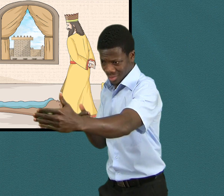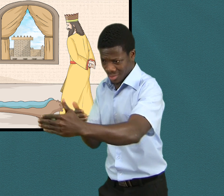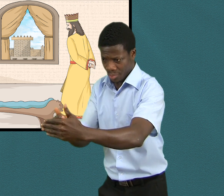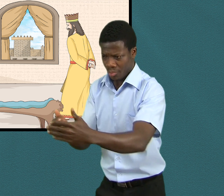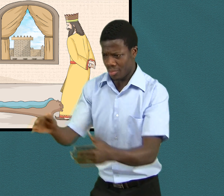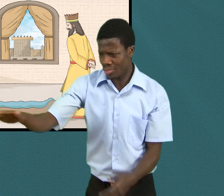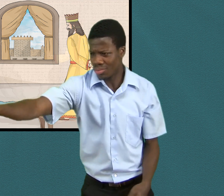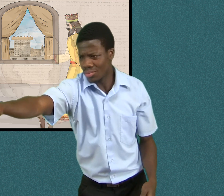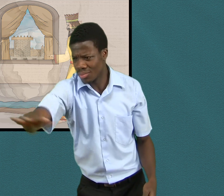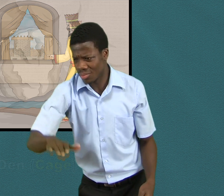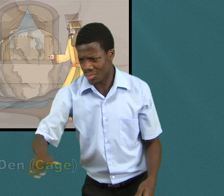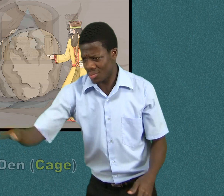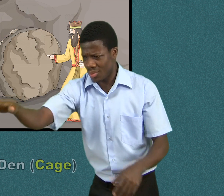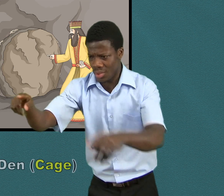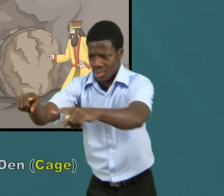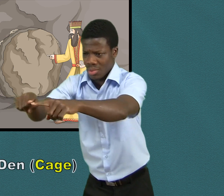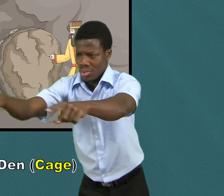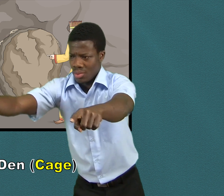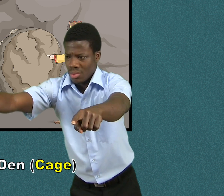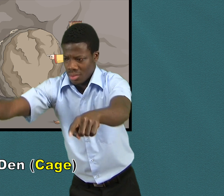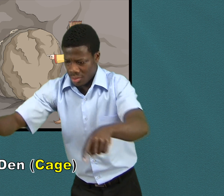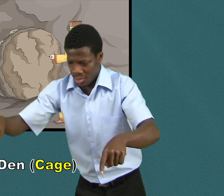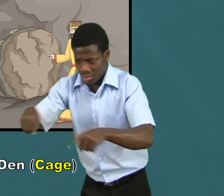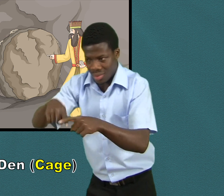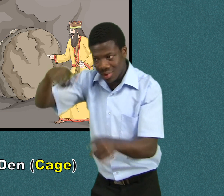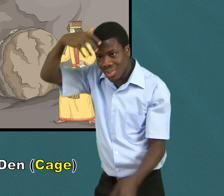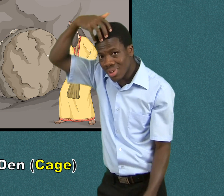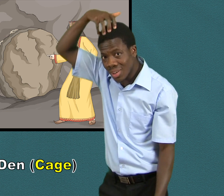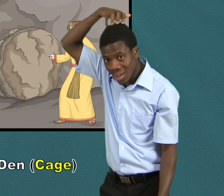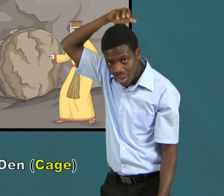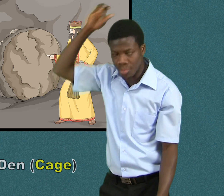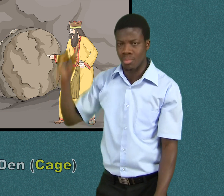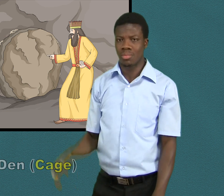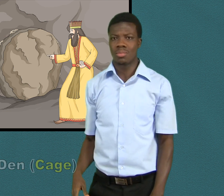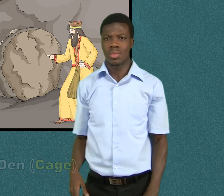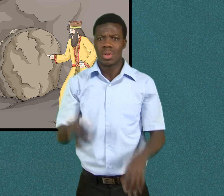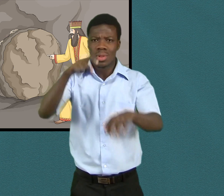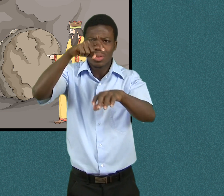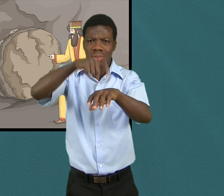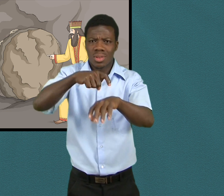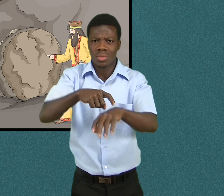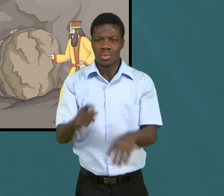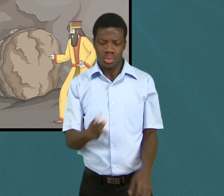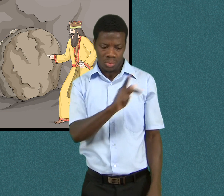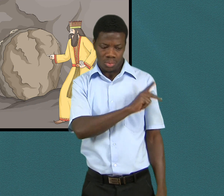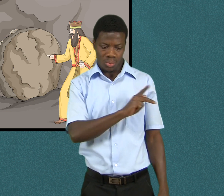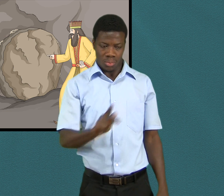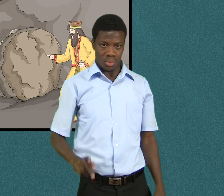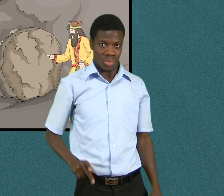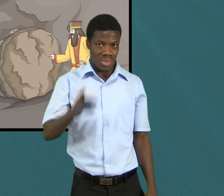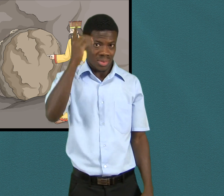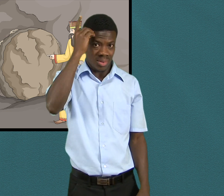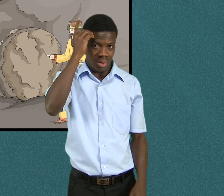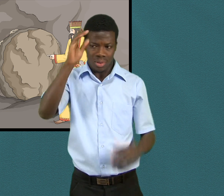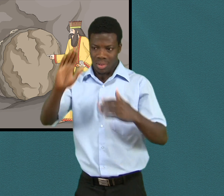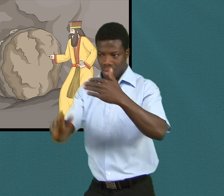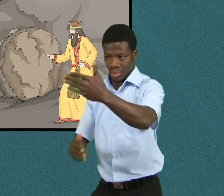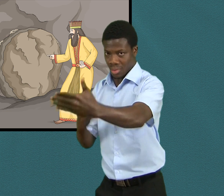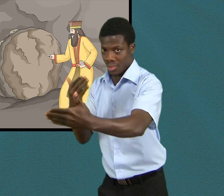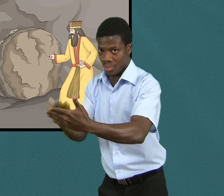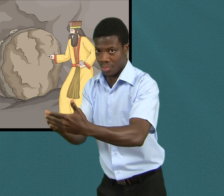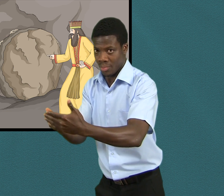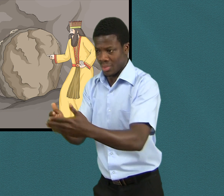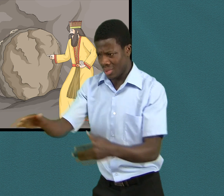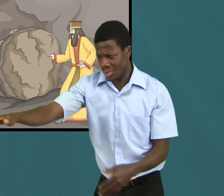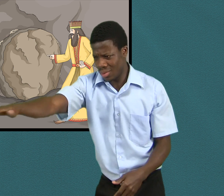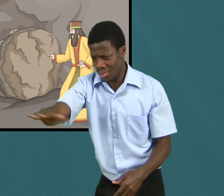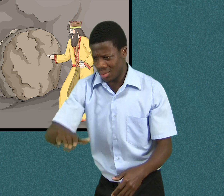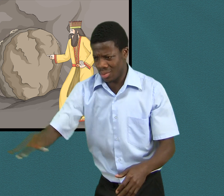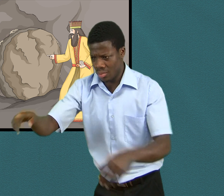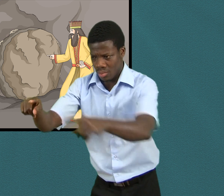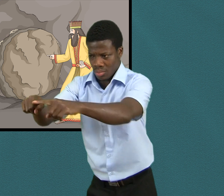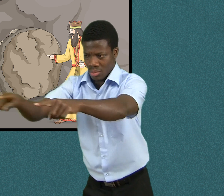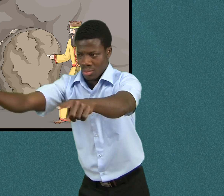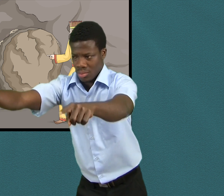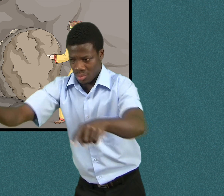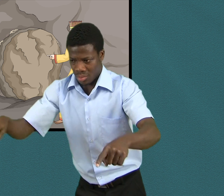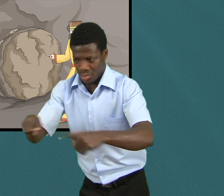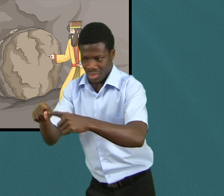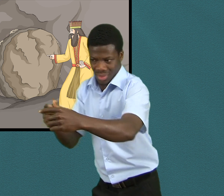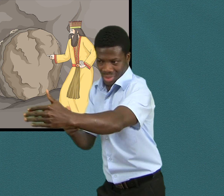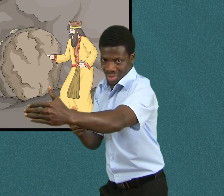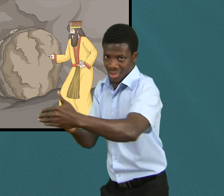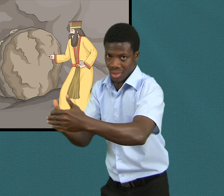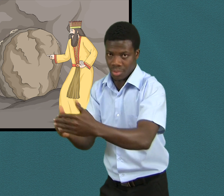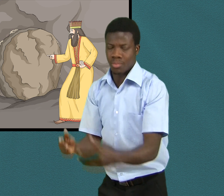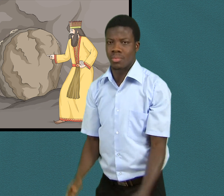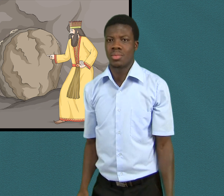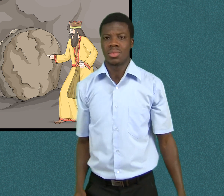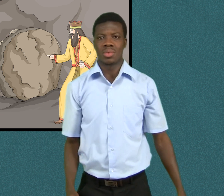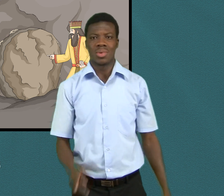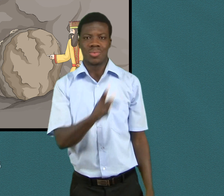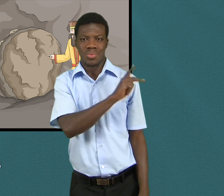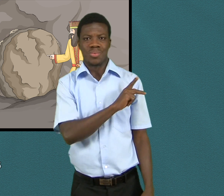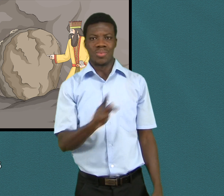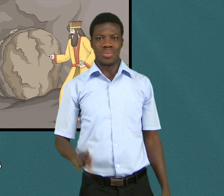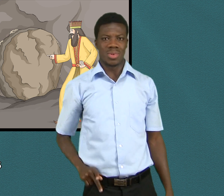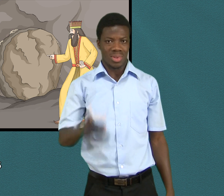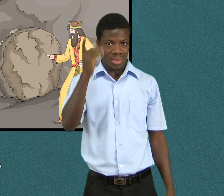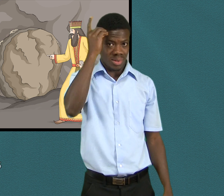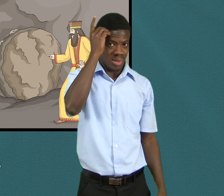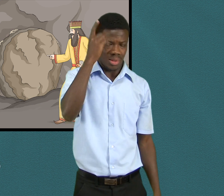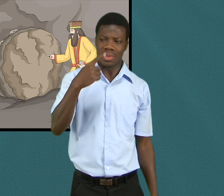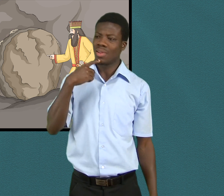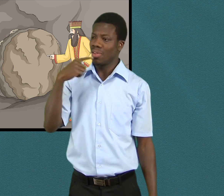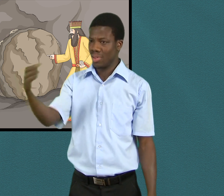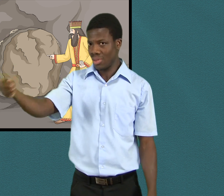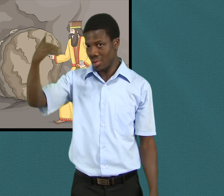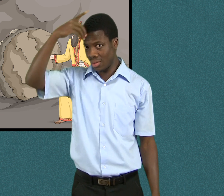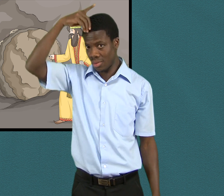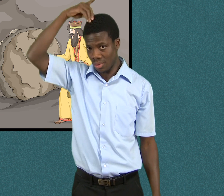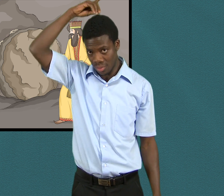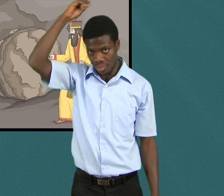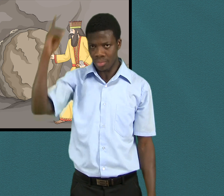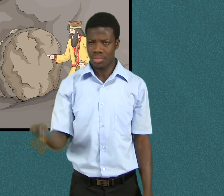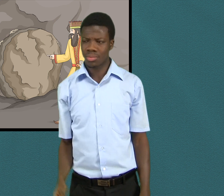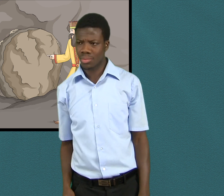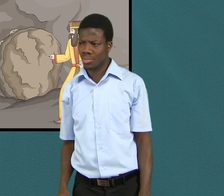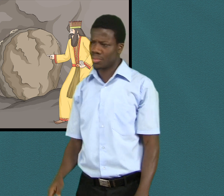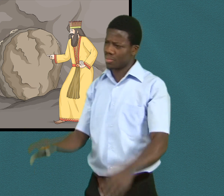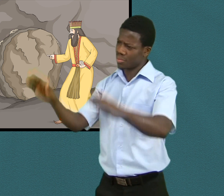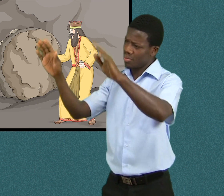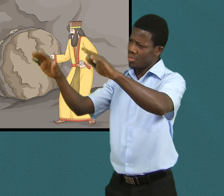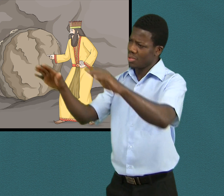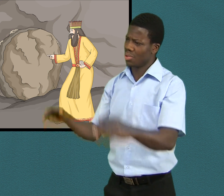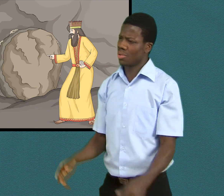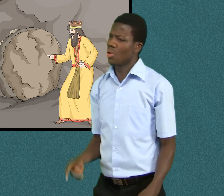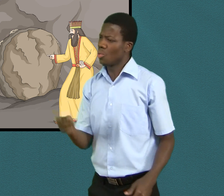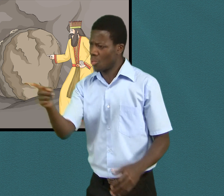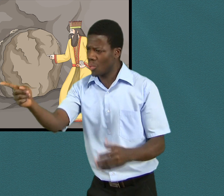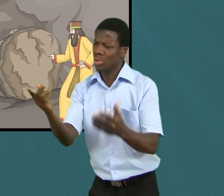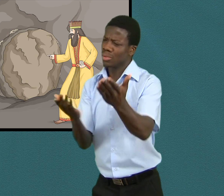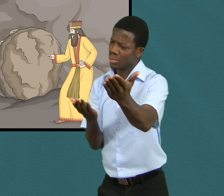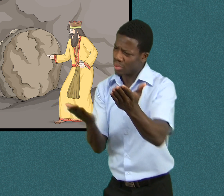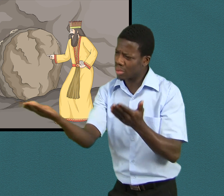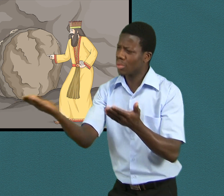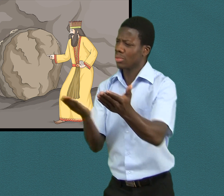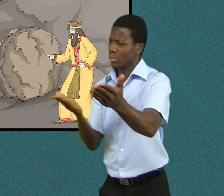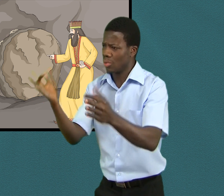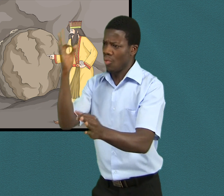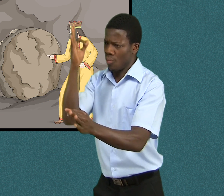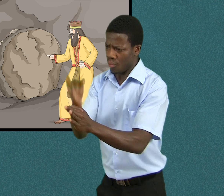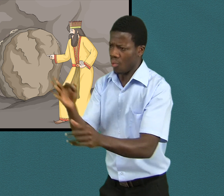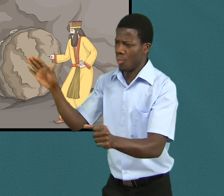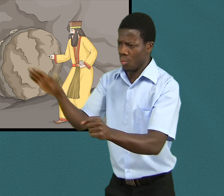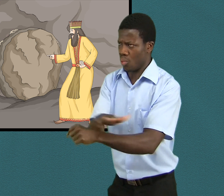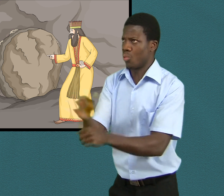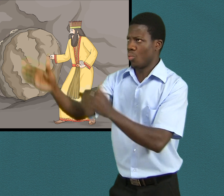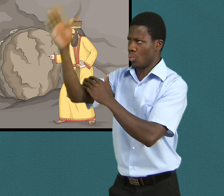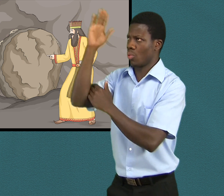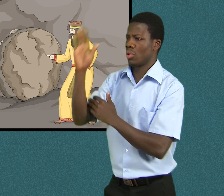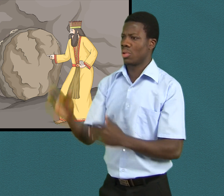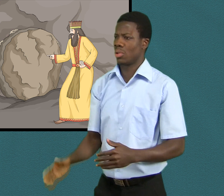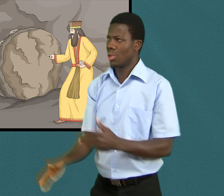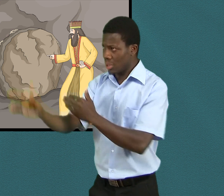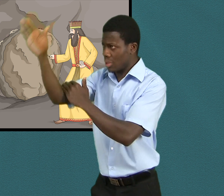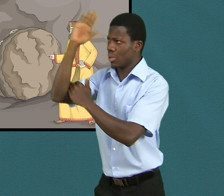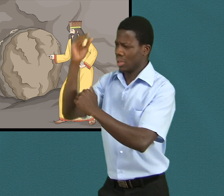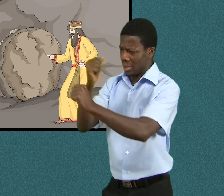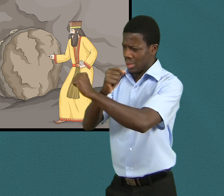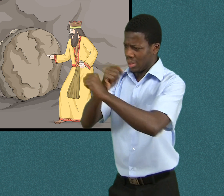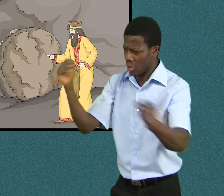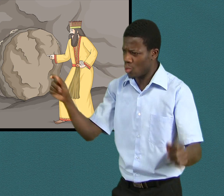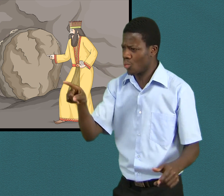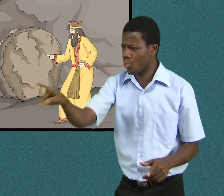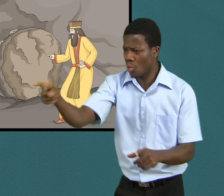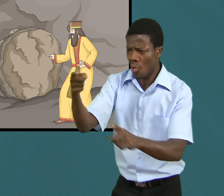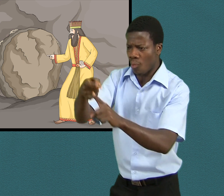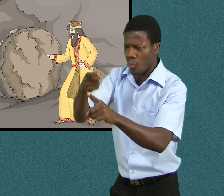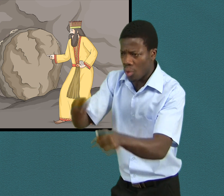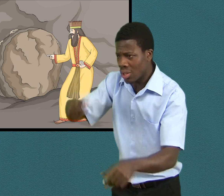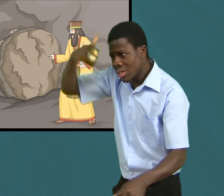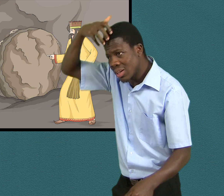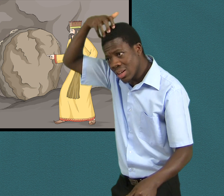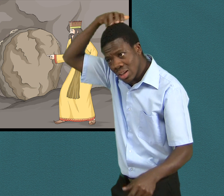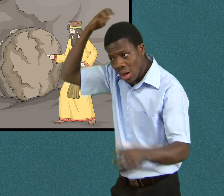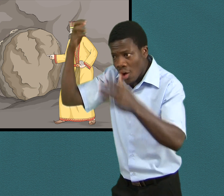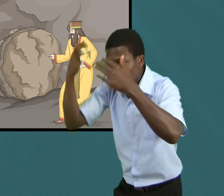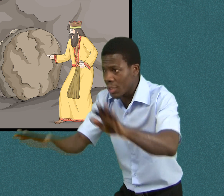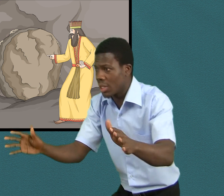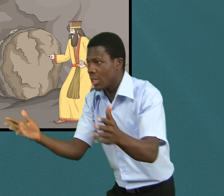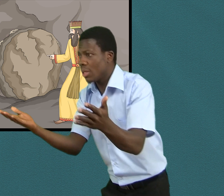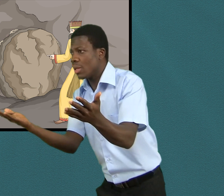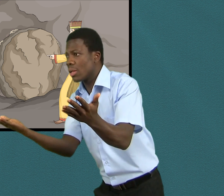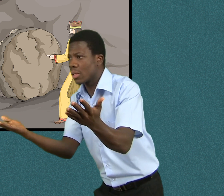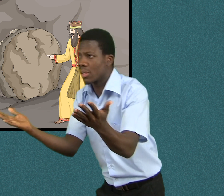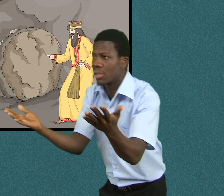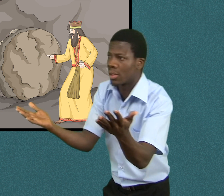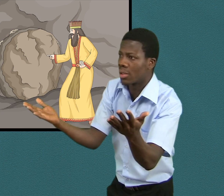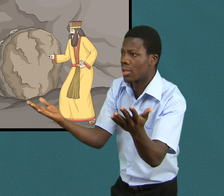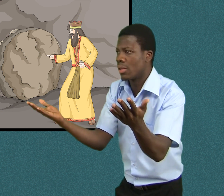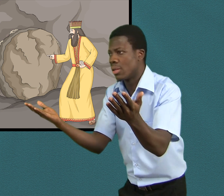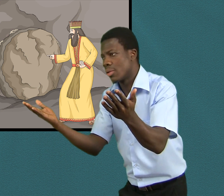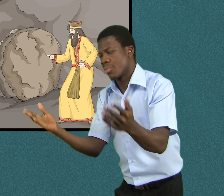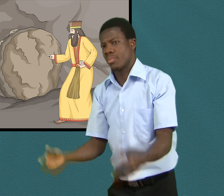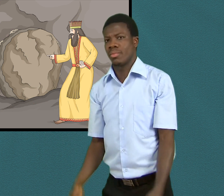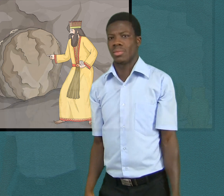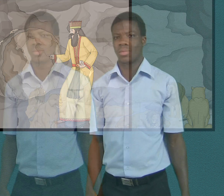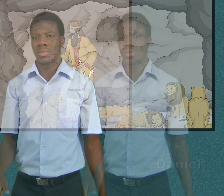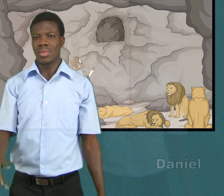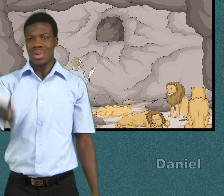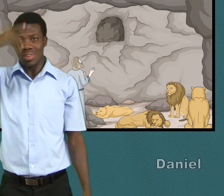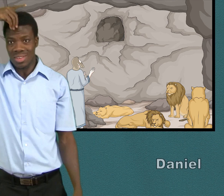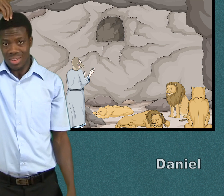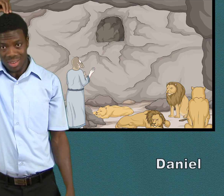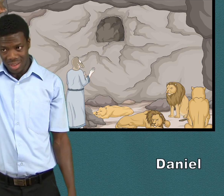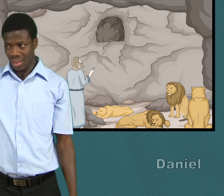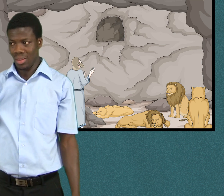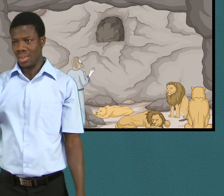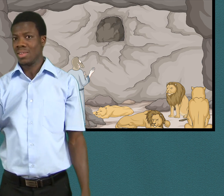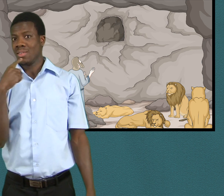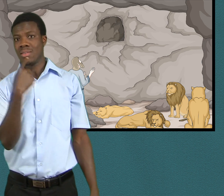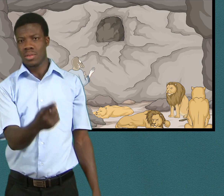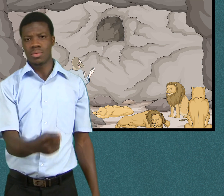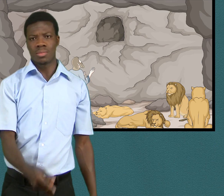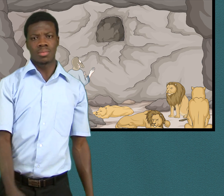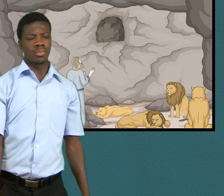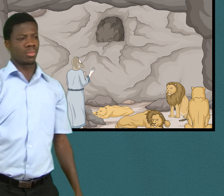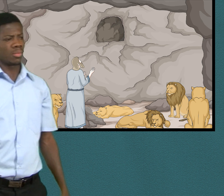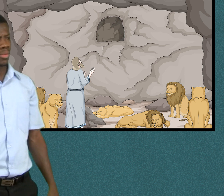When he reached the den, he cried out in a voice of anguish, “O Daniel, servant of the living God, has your God, whom you serve continually, been able to deliver you from the lions?”